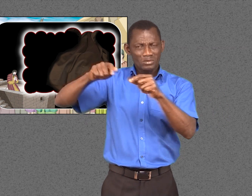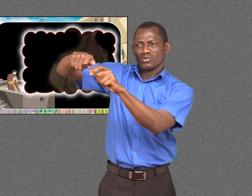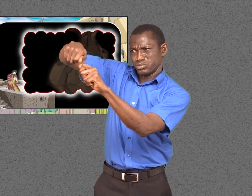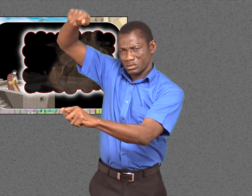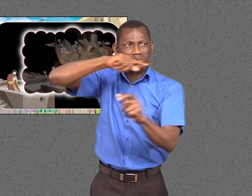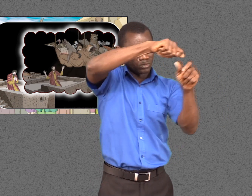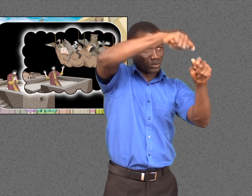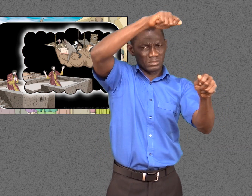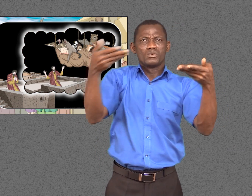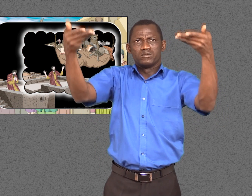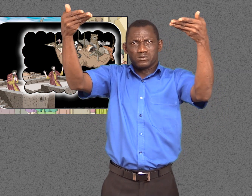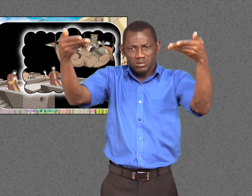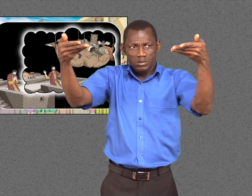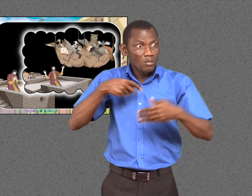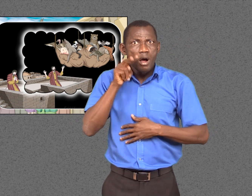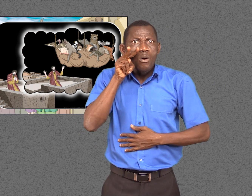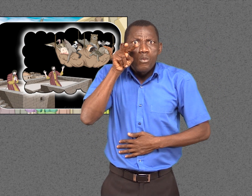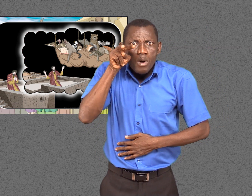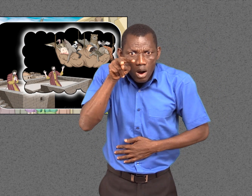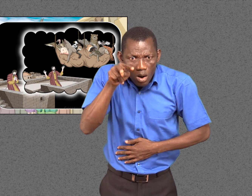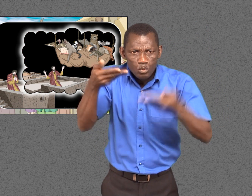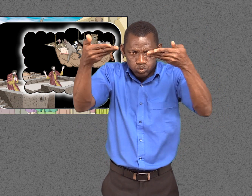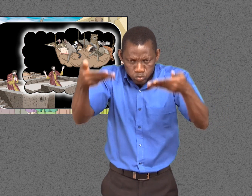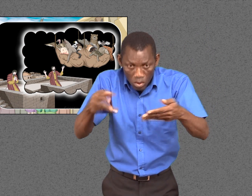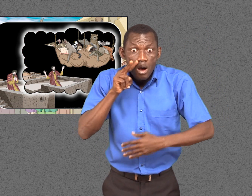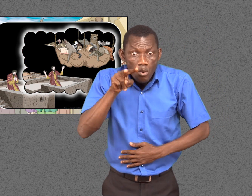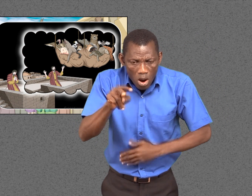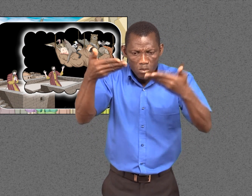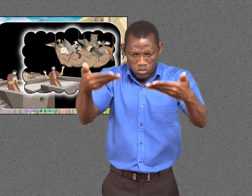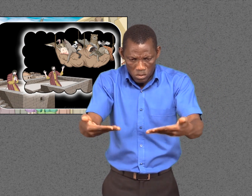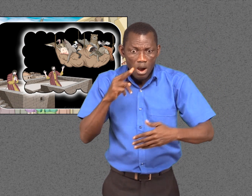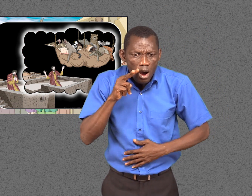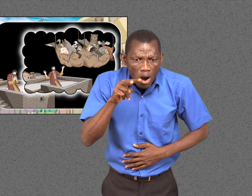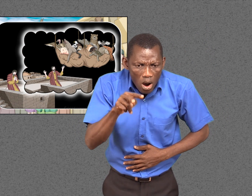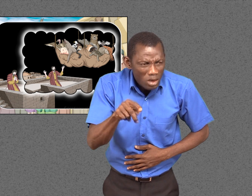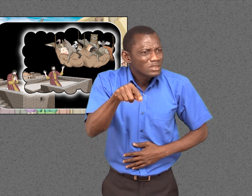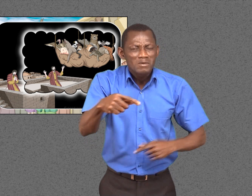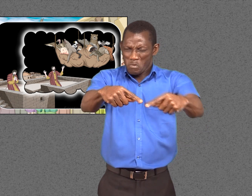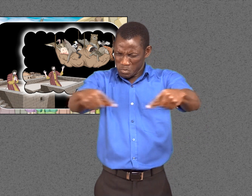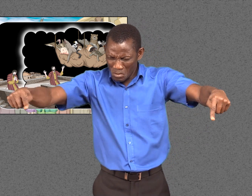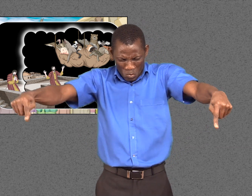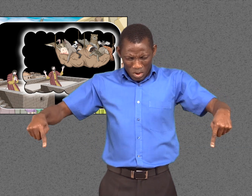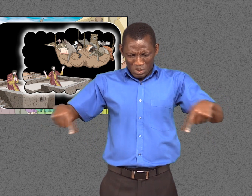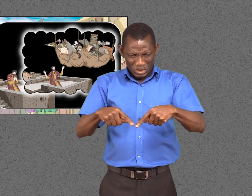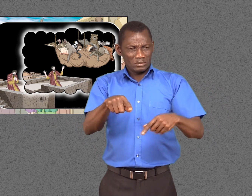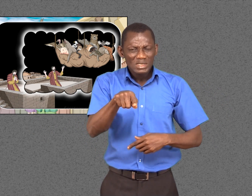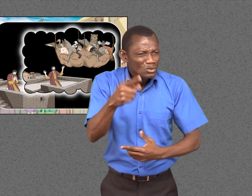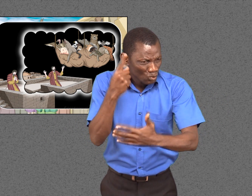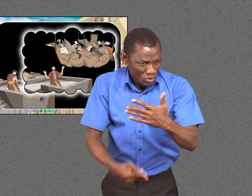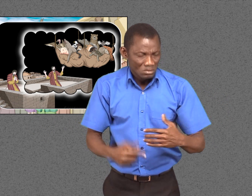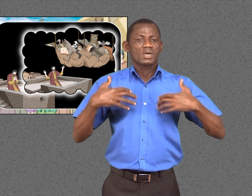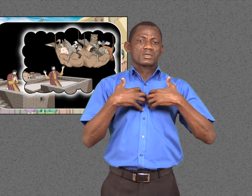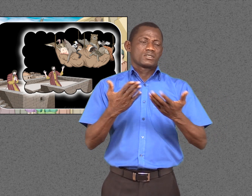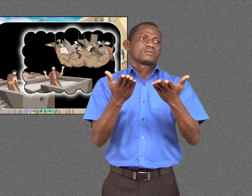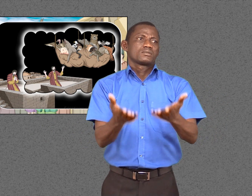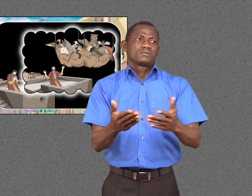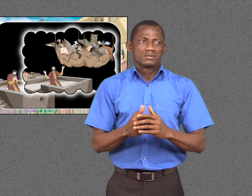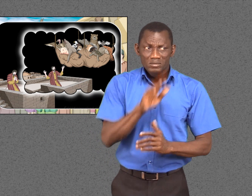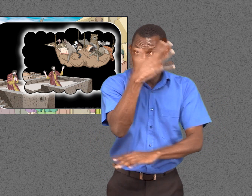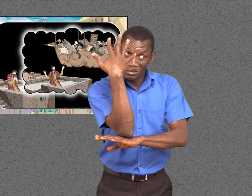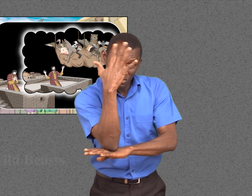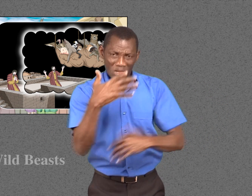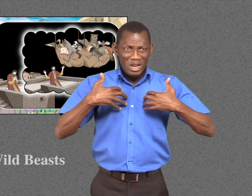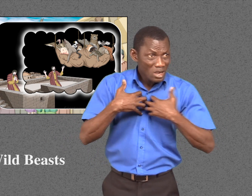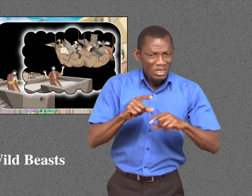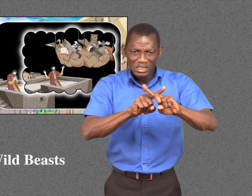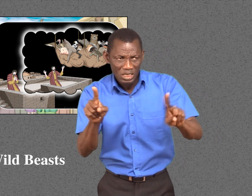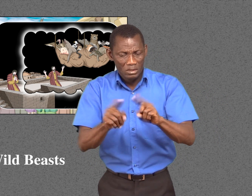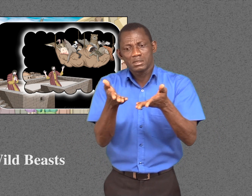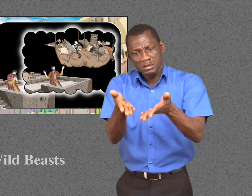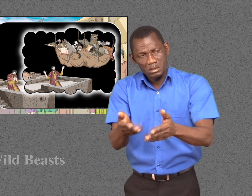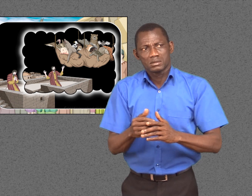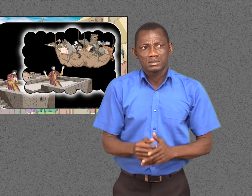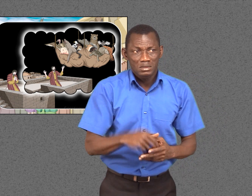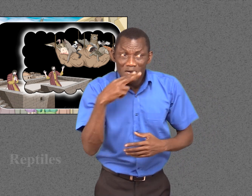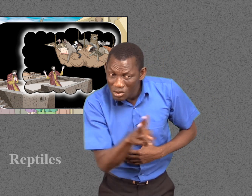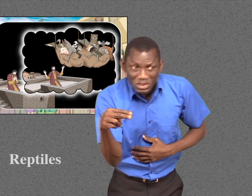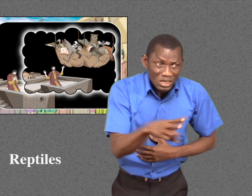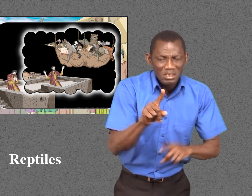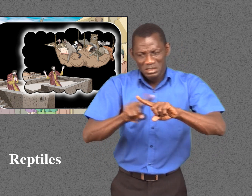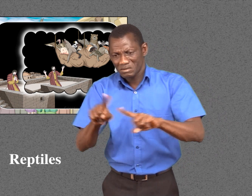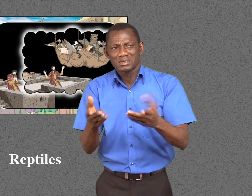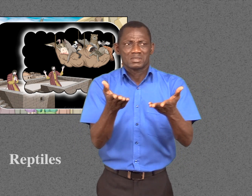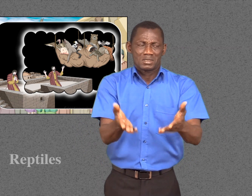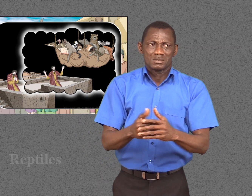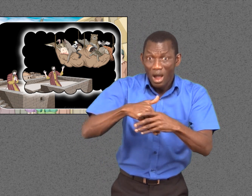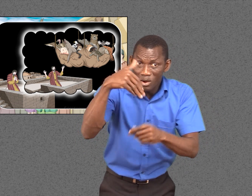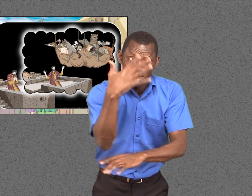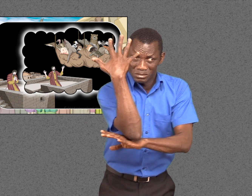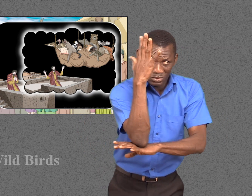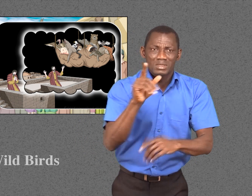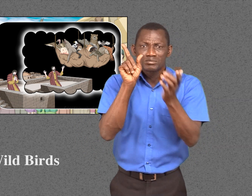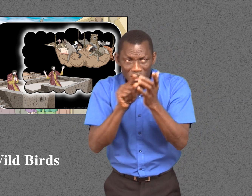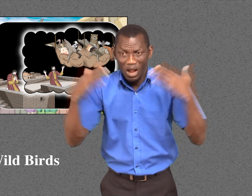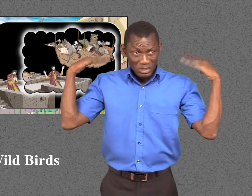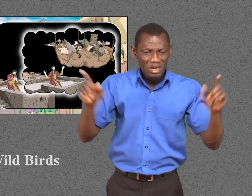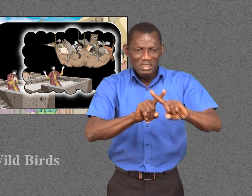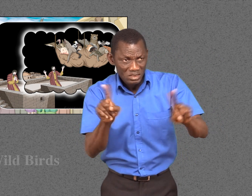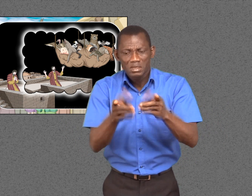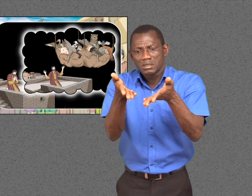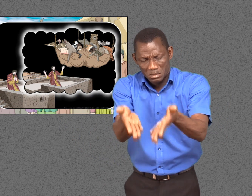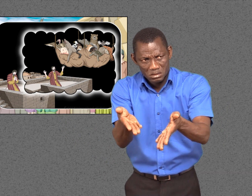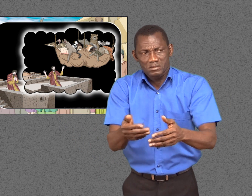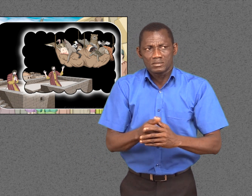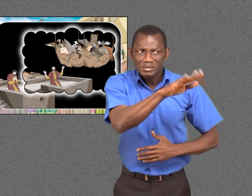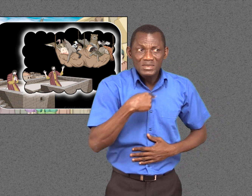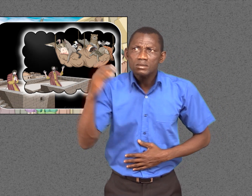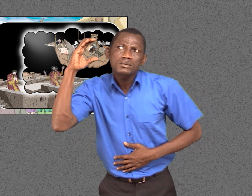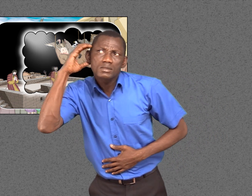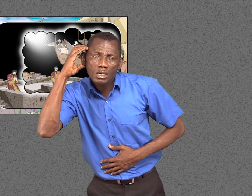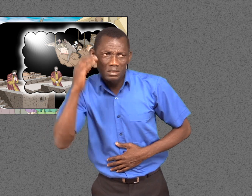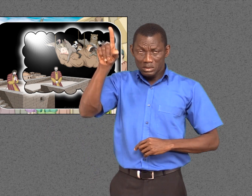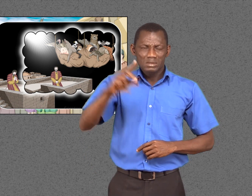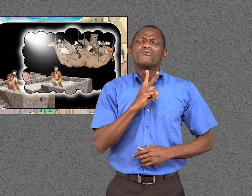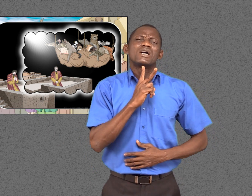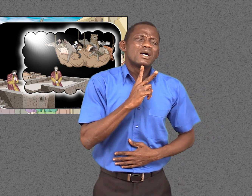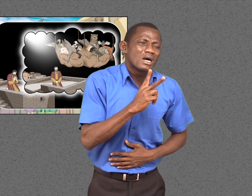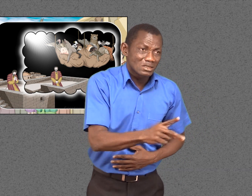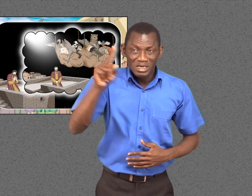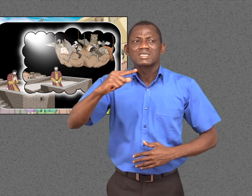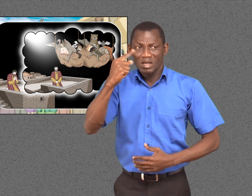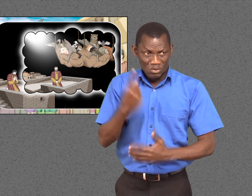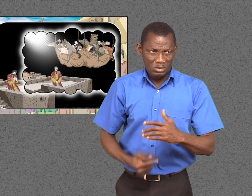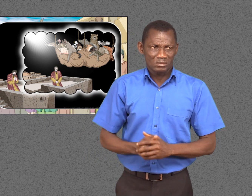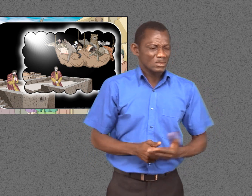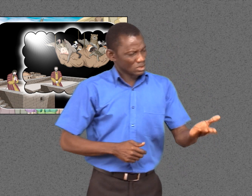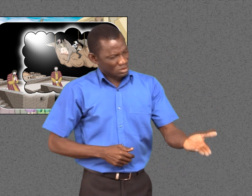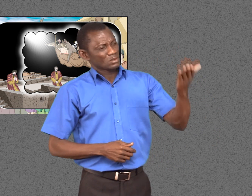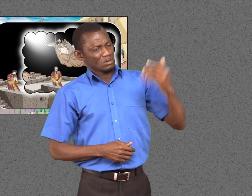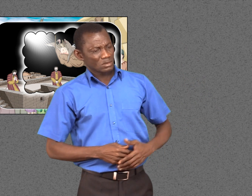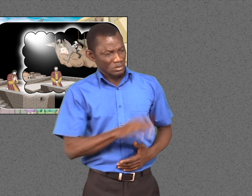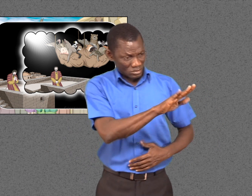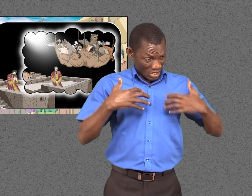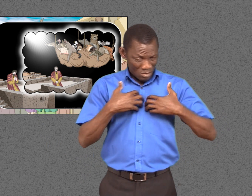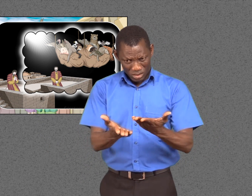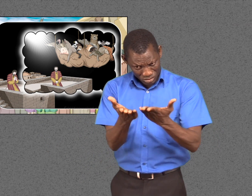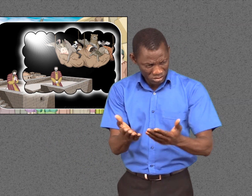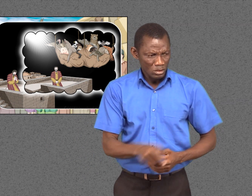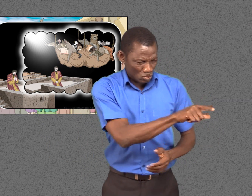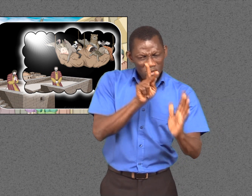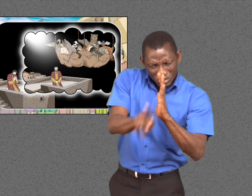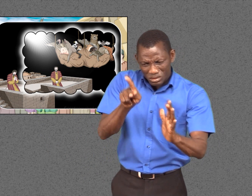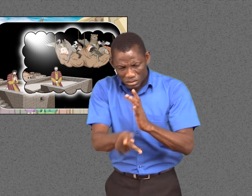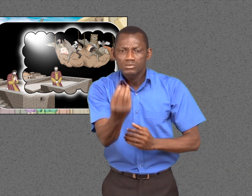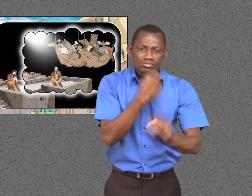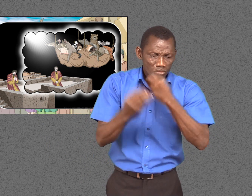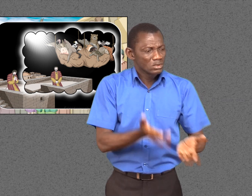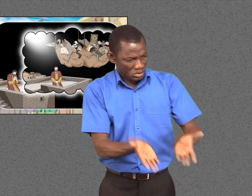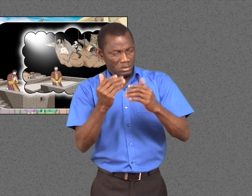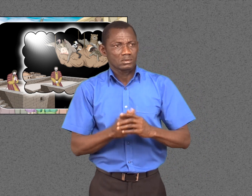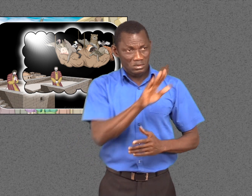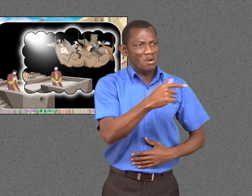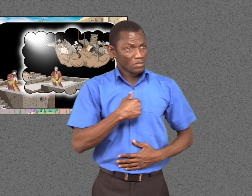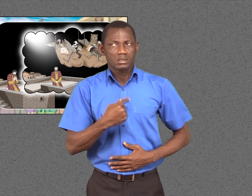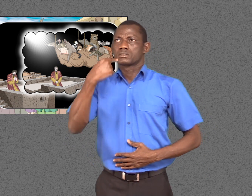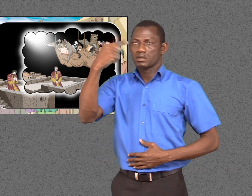I looked at it closely and saw four-footed animals of the earth, wild beasts, reptiles, and birds of the air. Then I heard a voice saying to me, ‘Get up, Peter, kill and eat.’